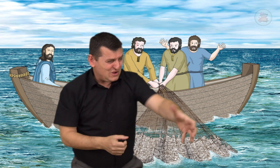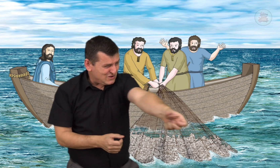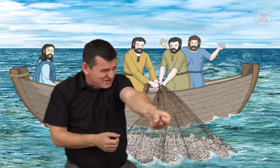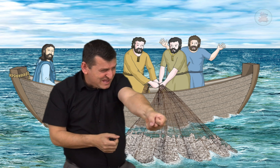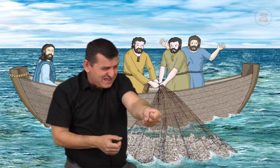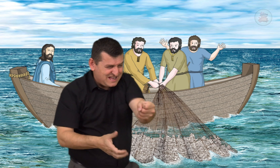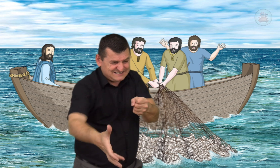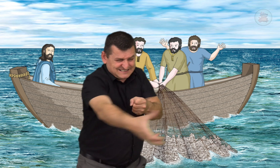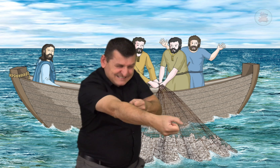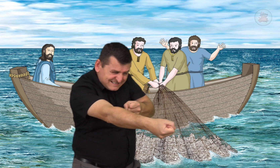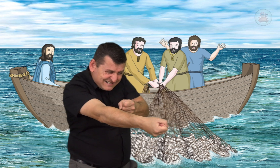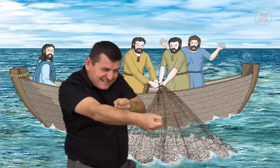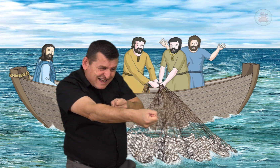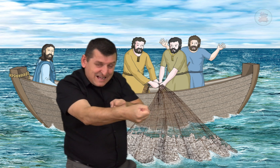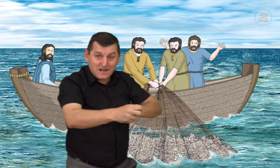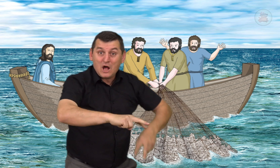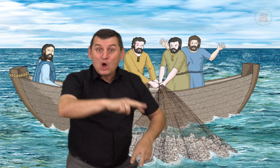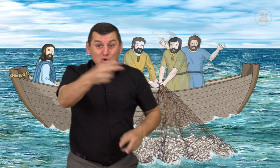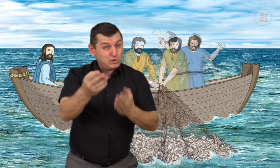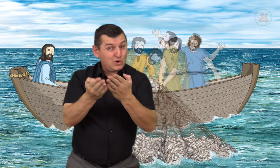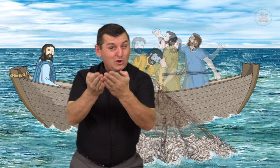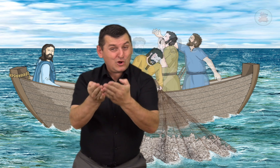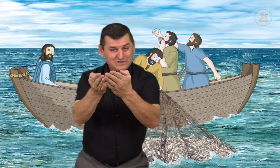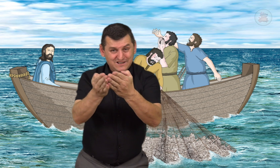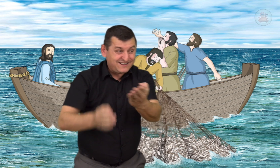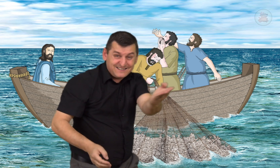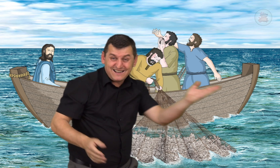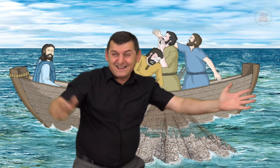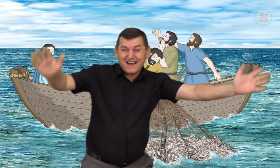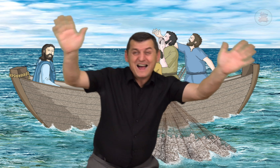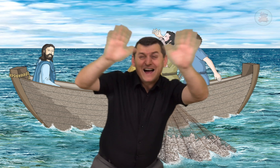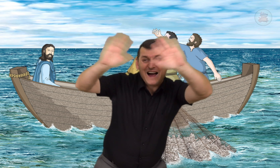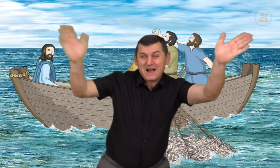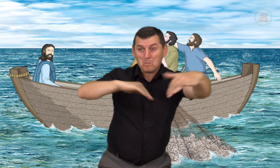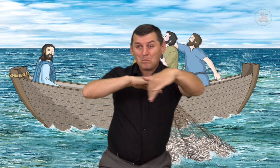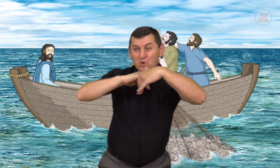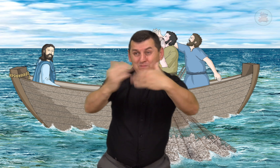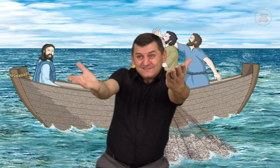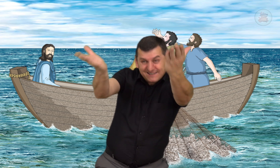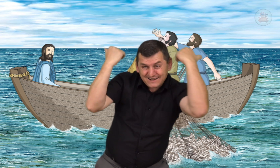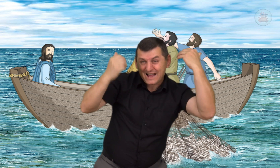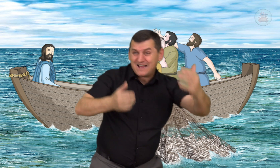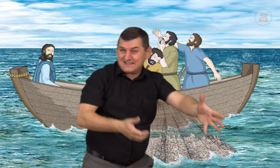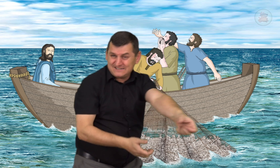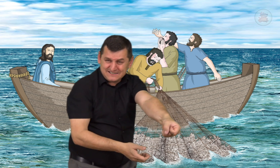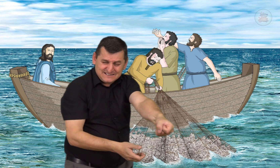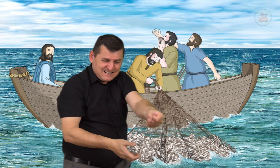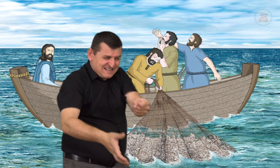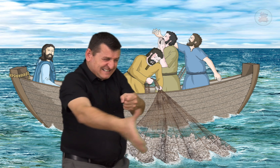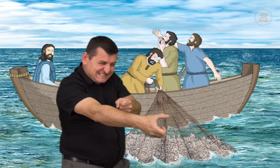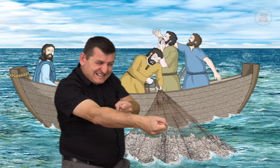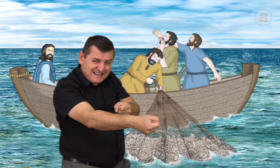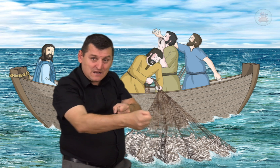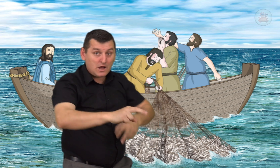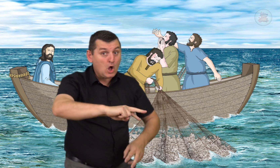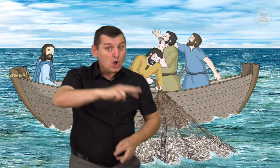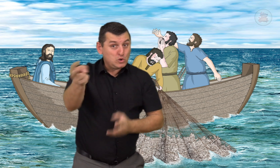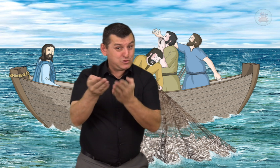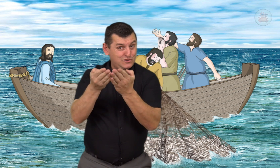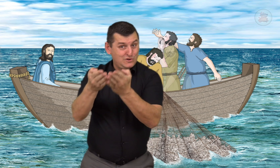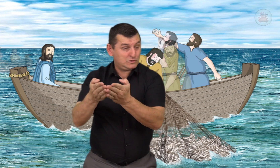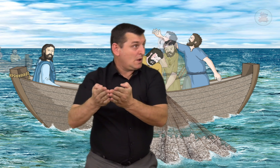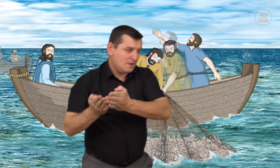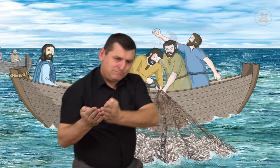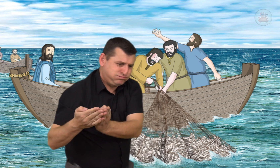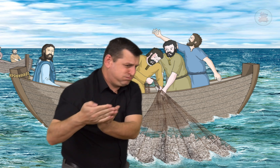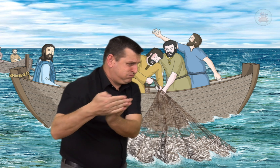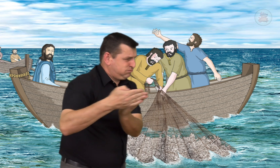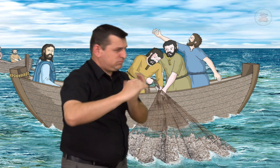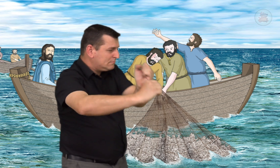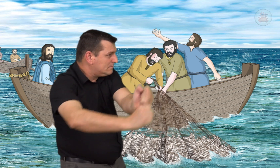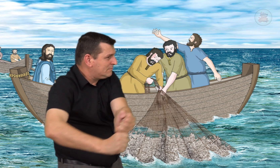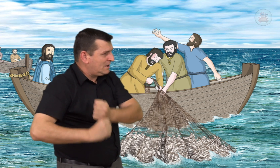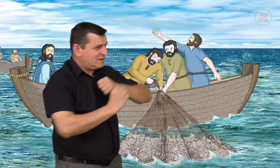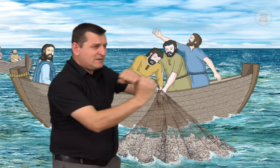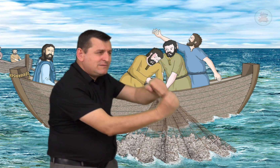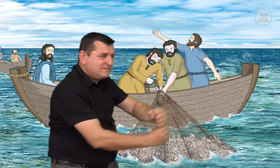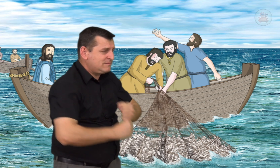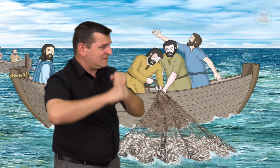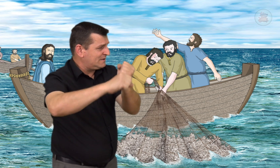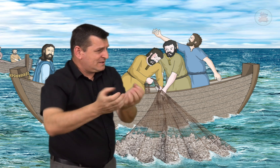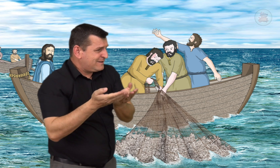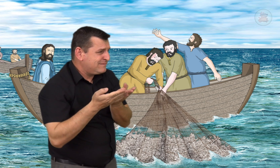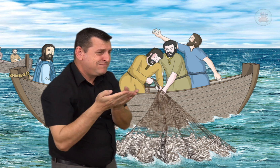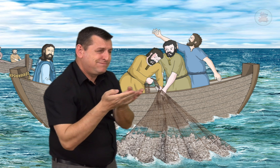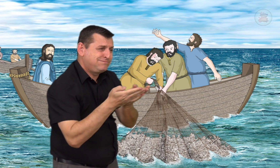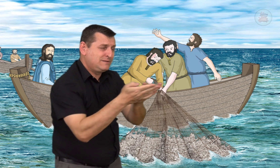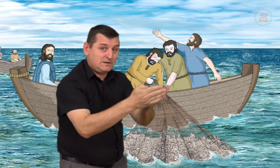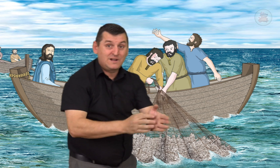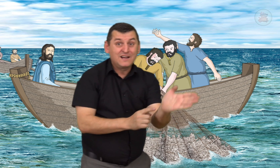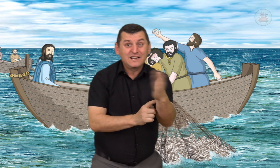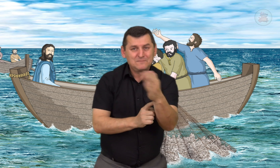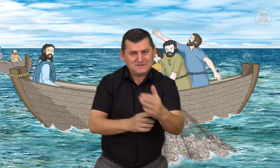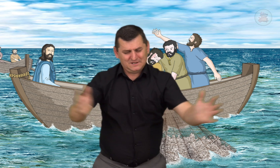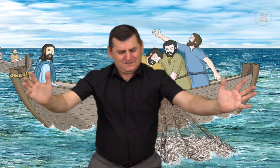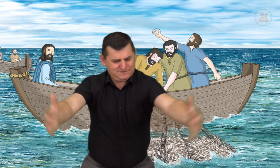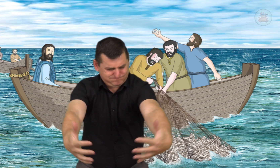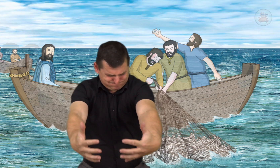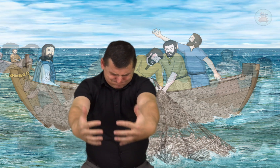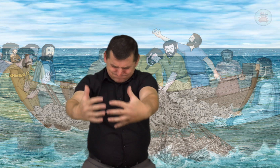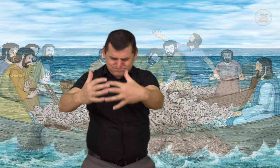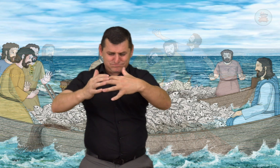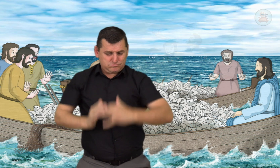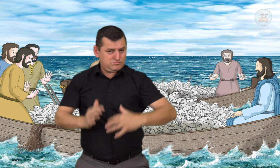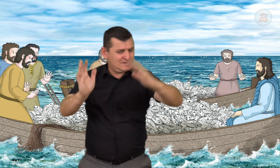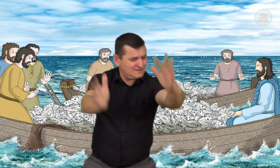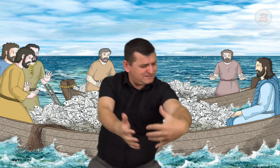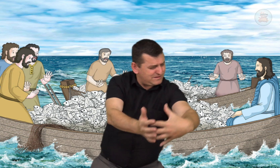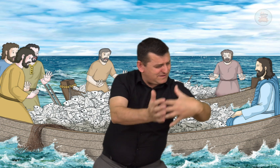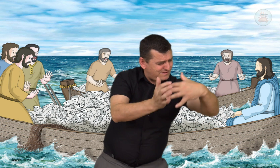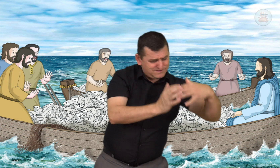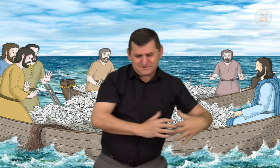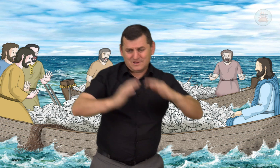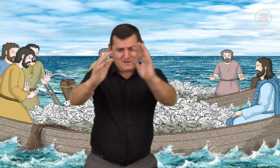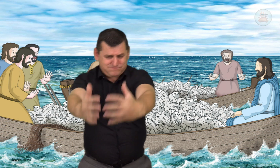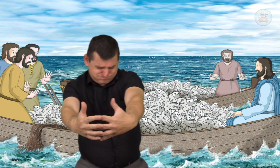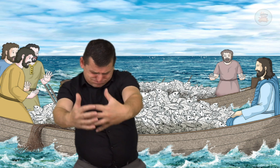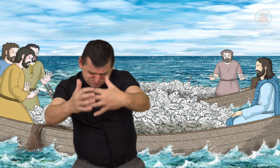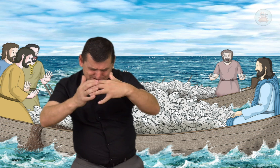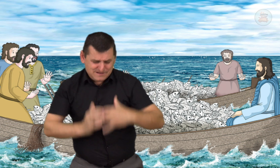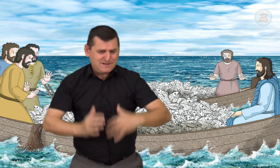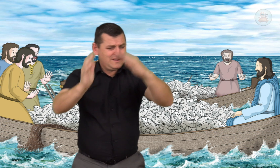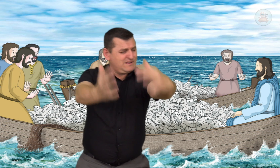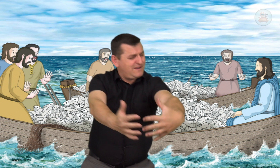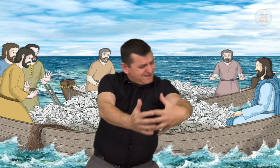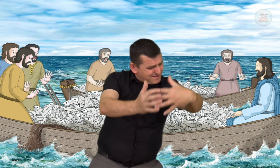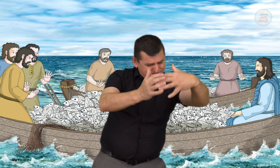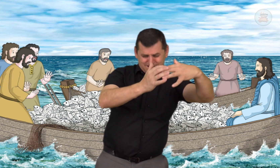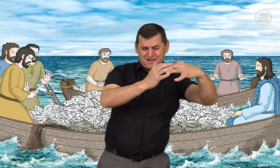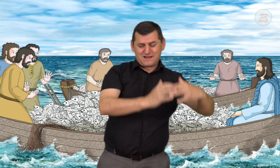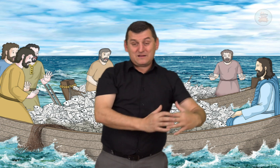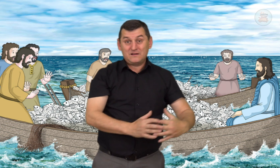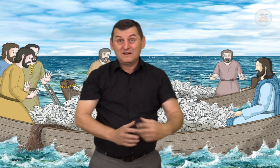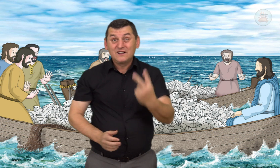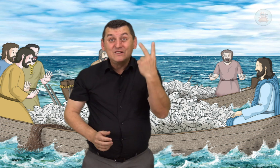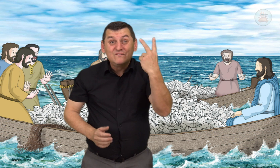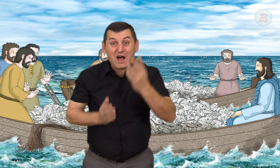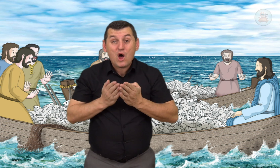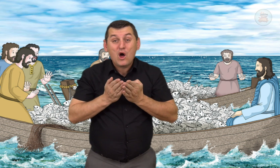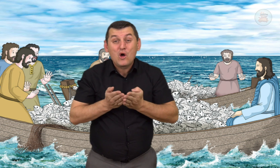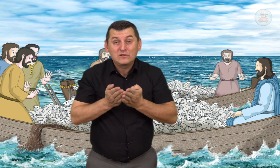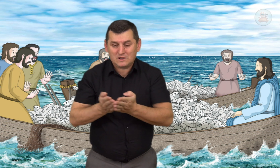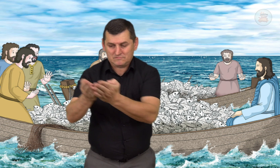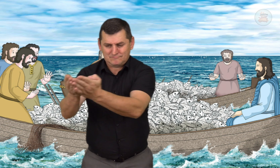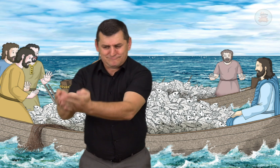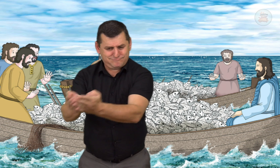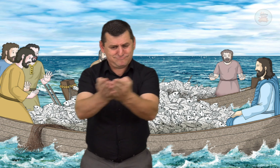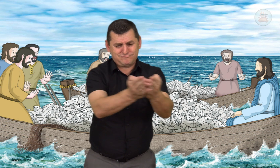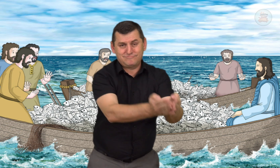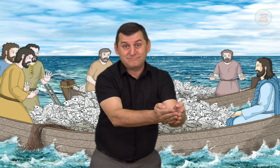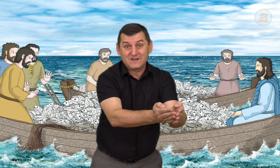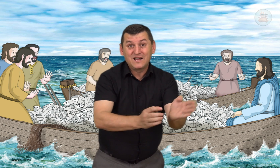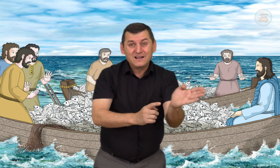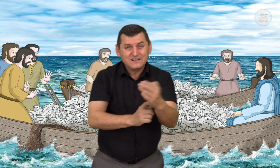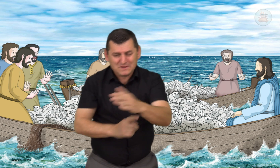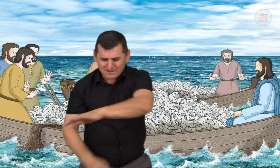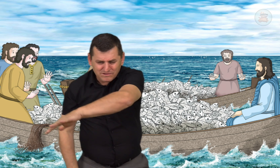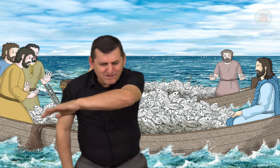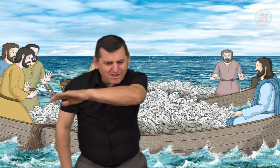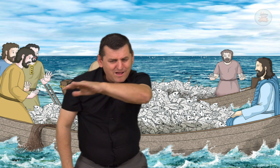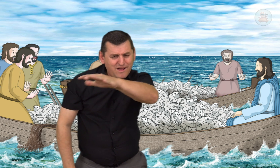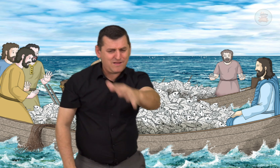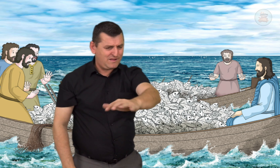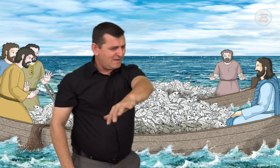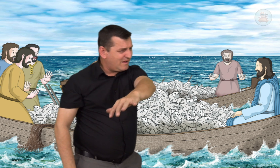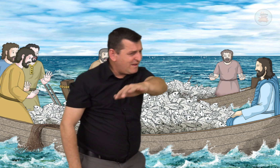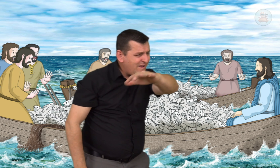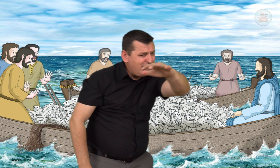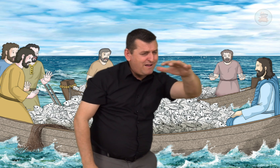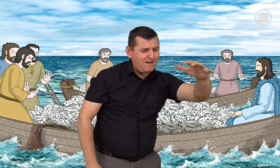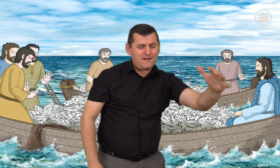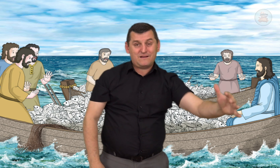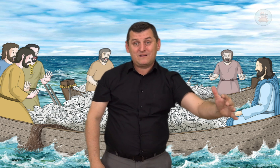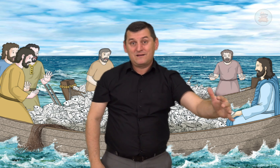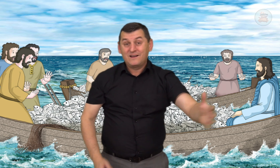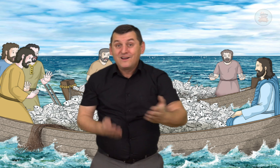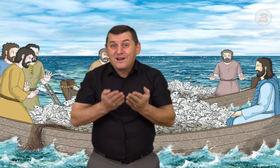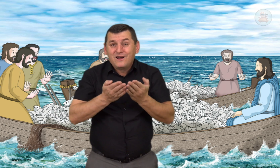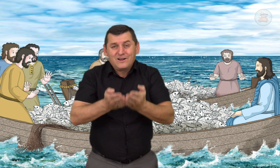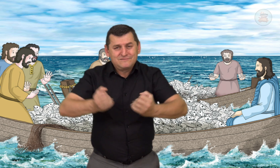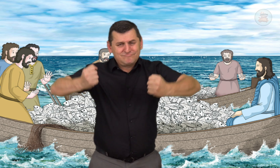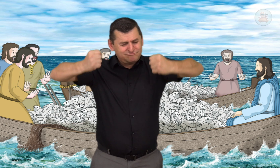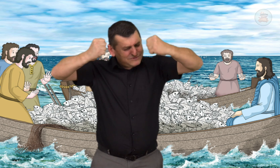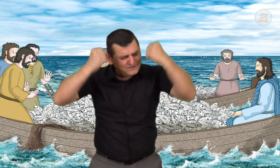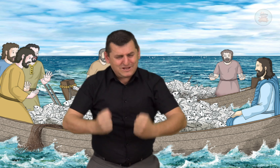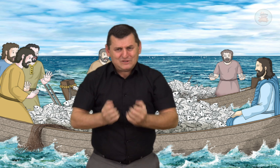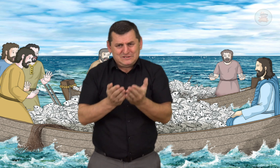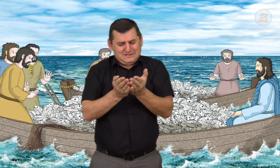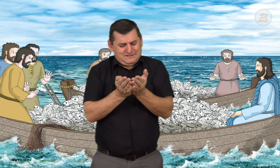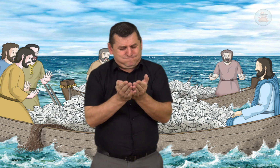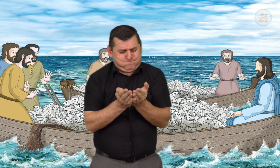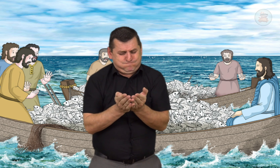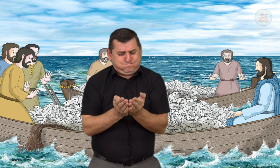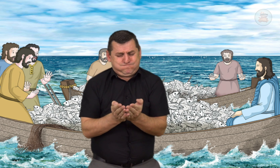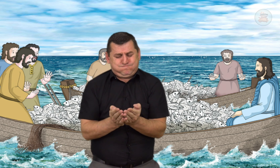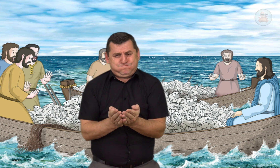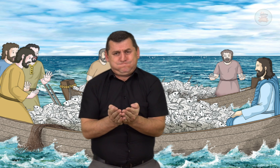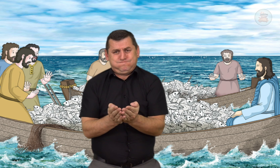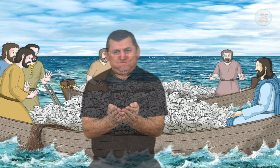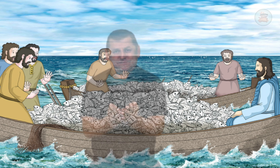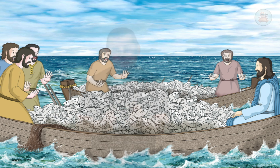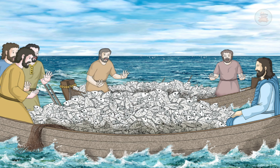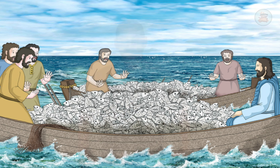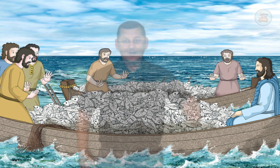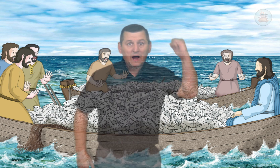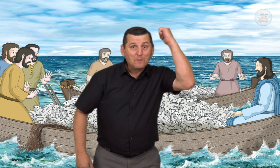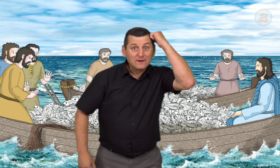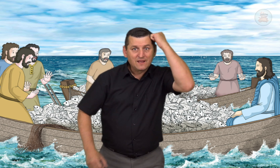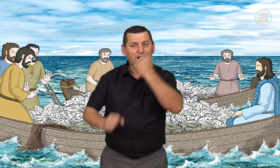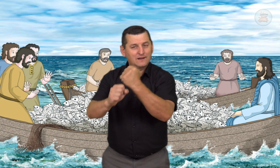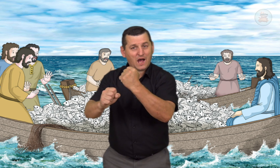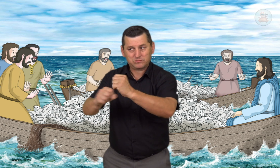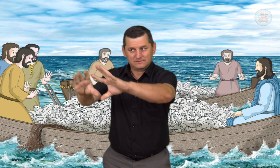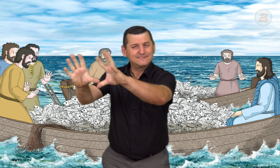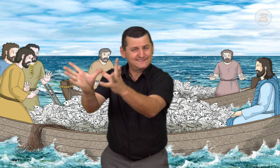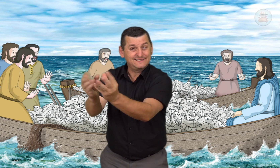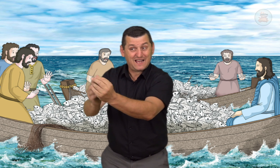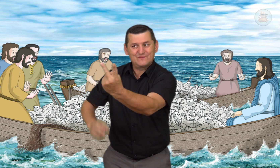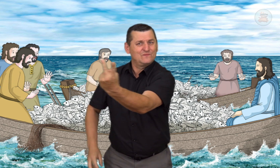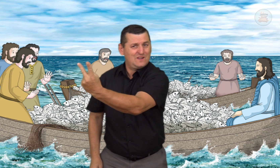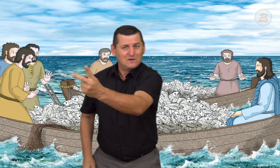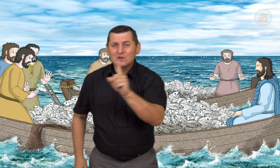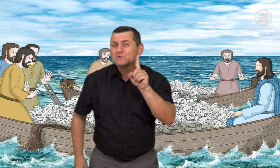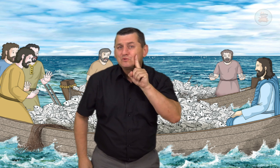So they signaled to their partners in the other boat to come and help them, and they came and filled both boats so full that they began to sink.